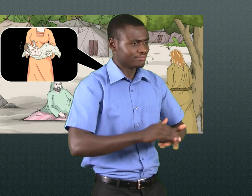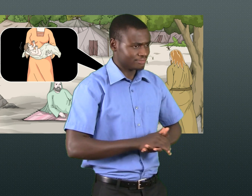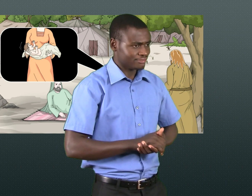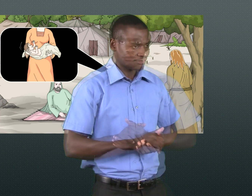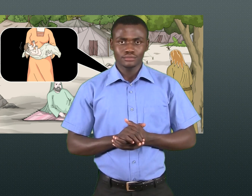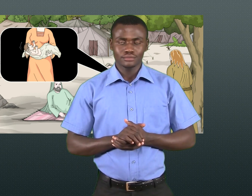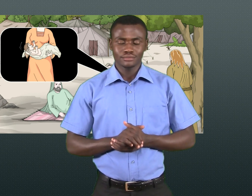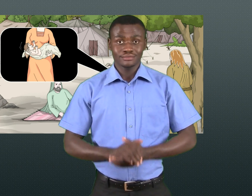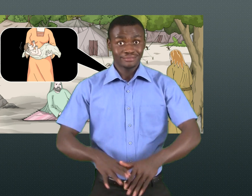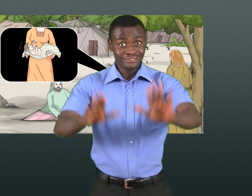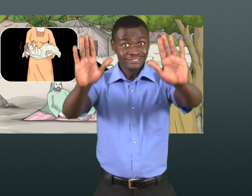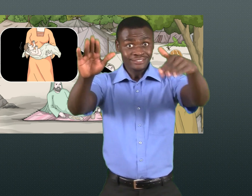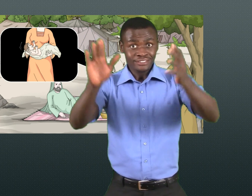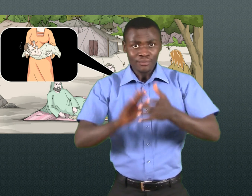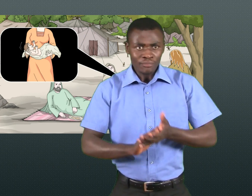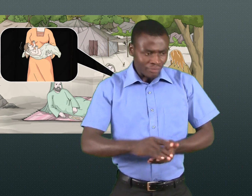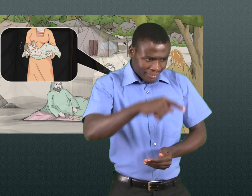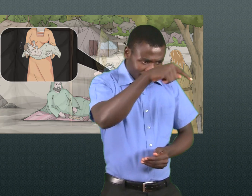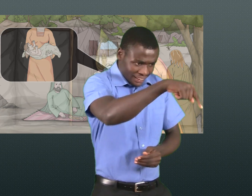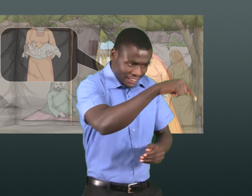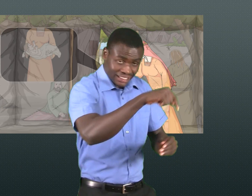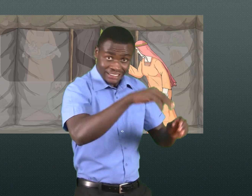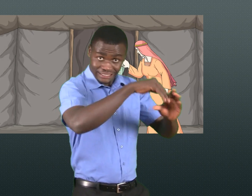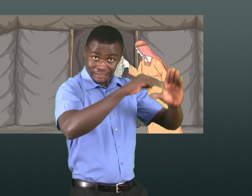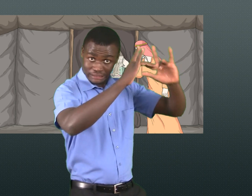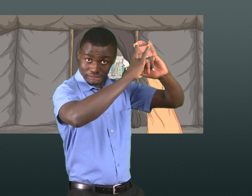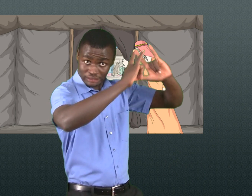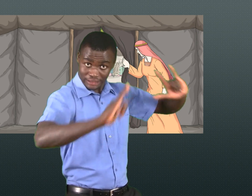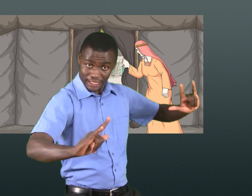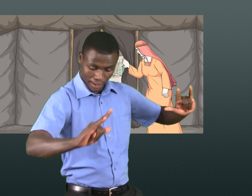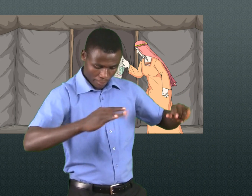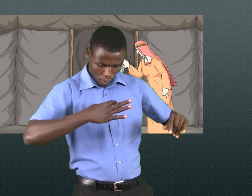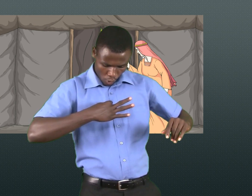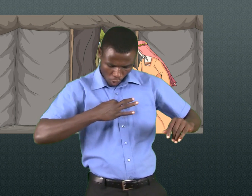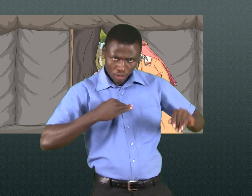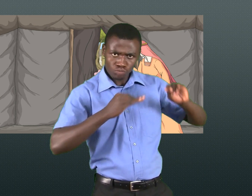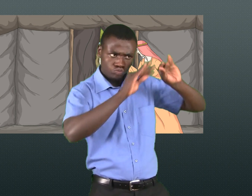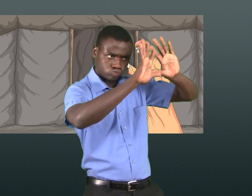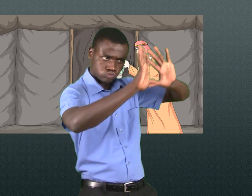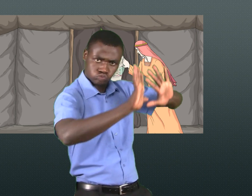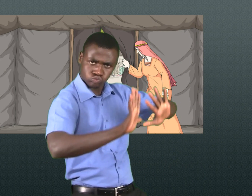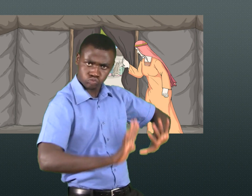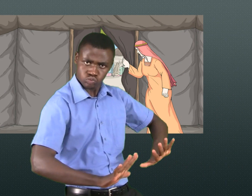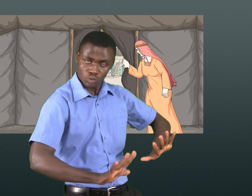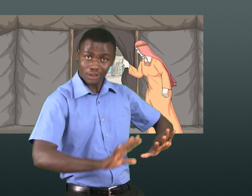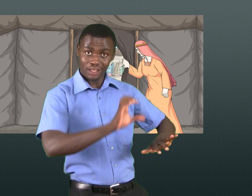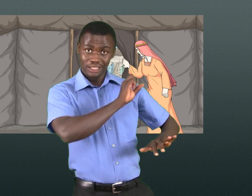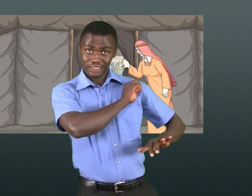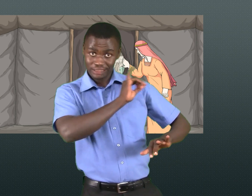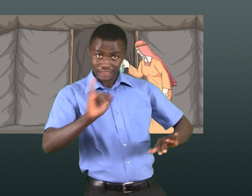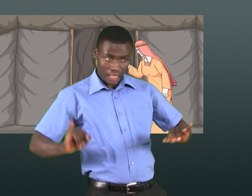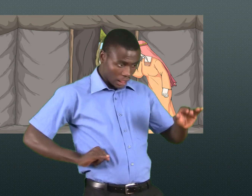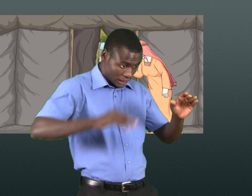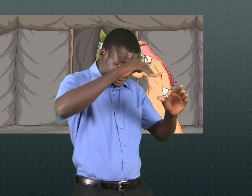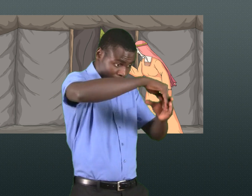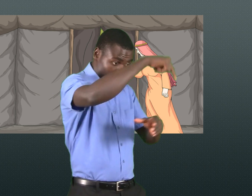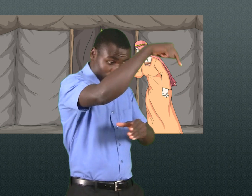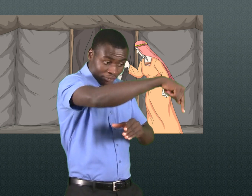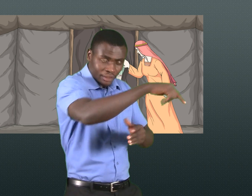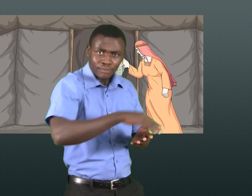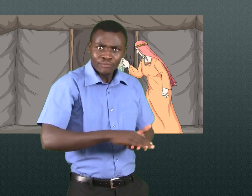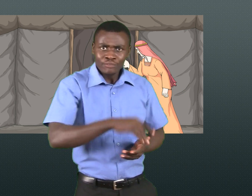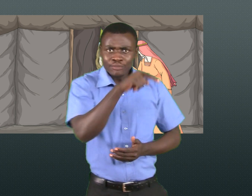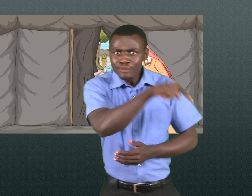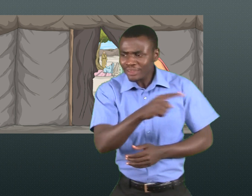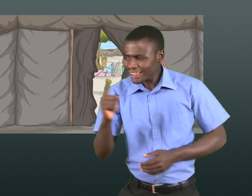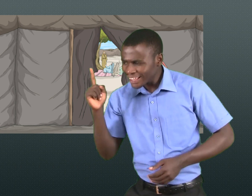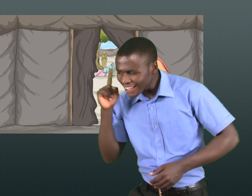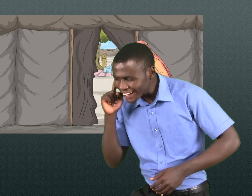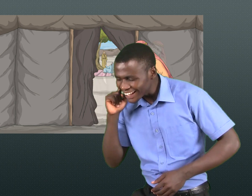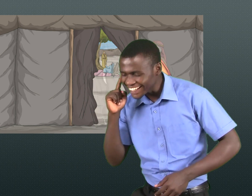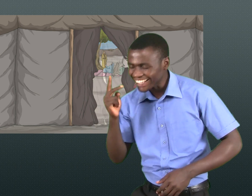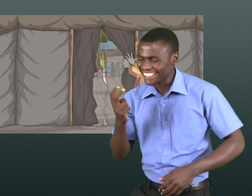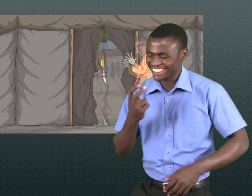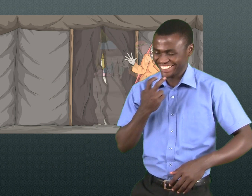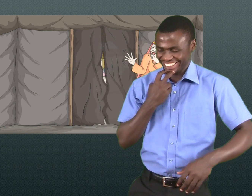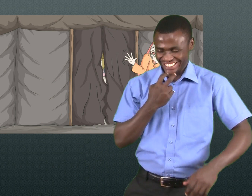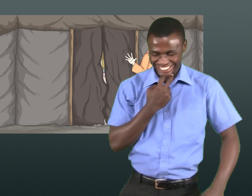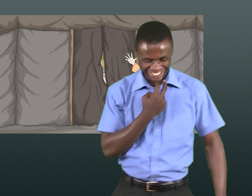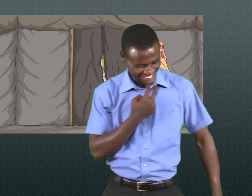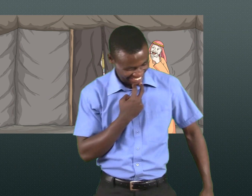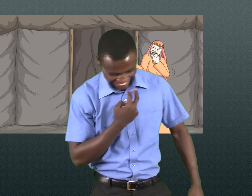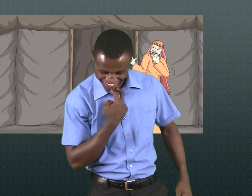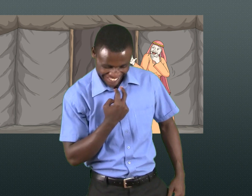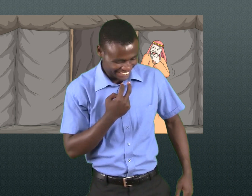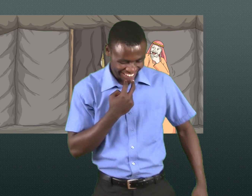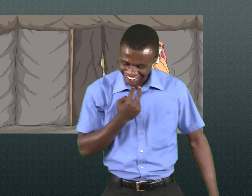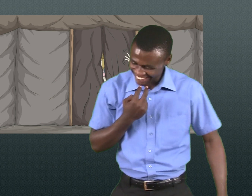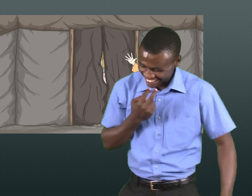Now Sarah was behind him, listening at the entrance to the tent. And Abraham and Sarah were already old and well along in years; Sarah had passed the age of childbearing.